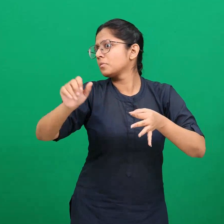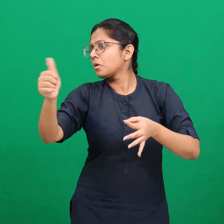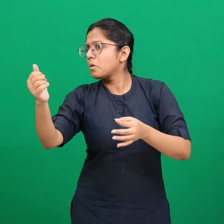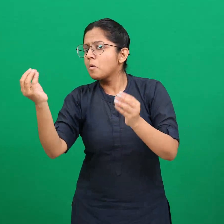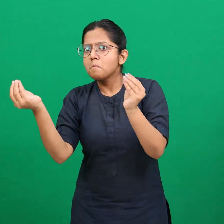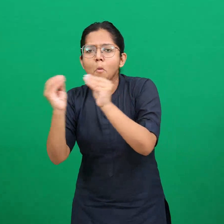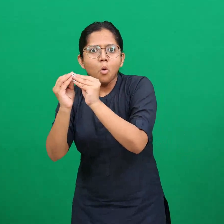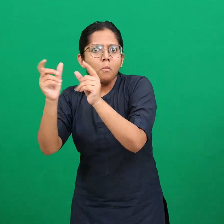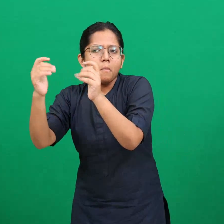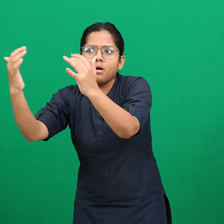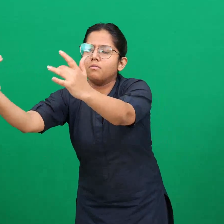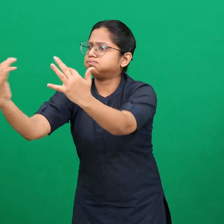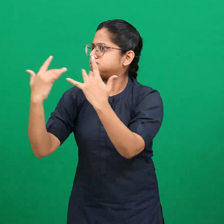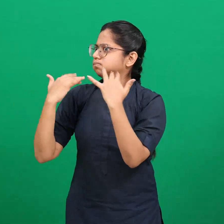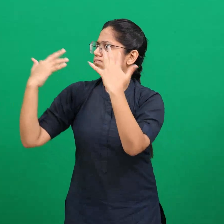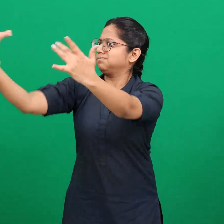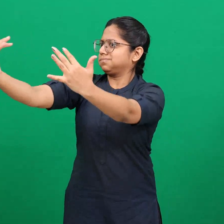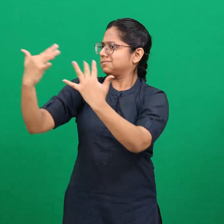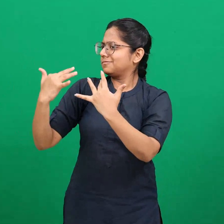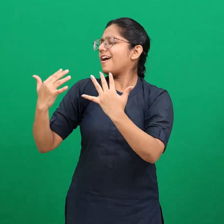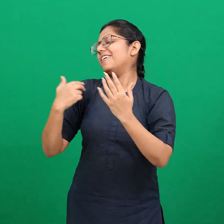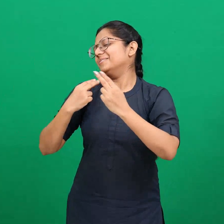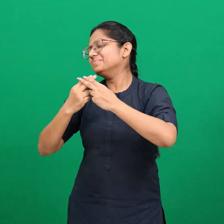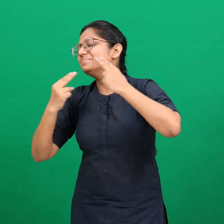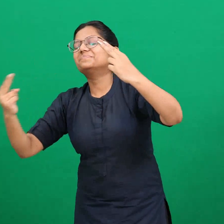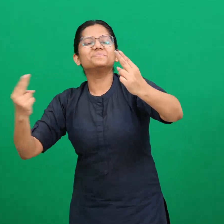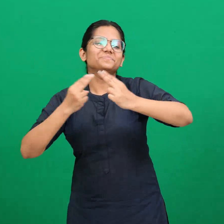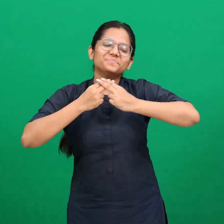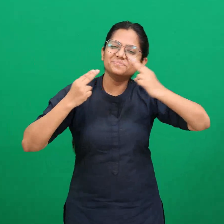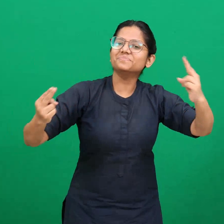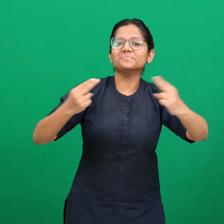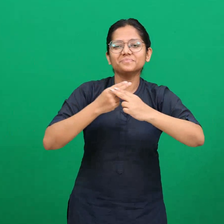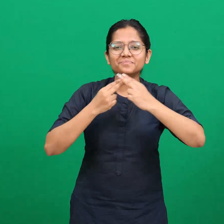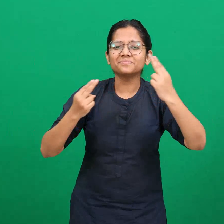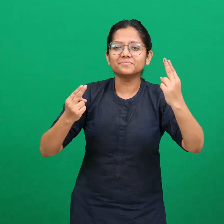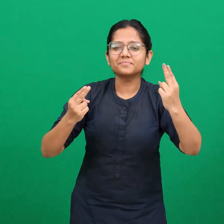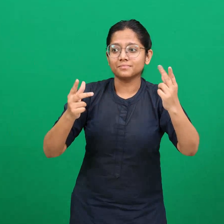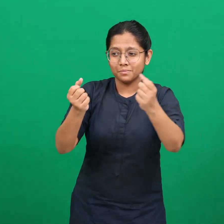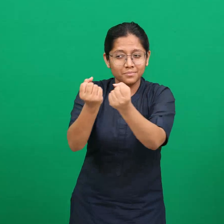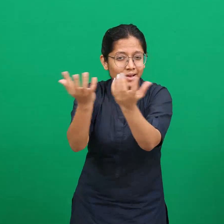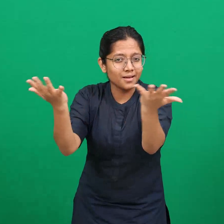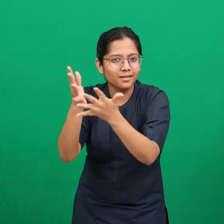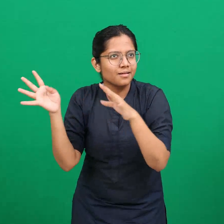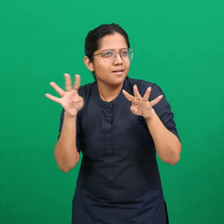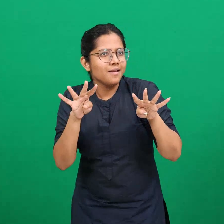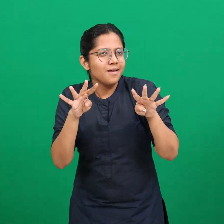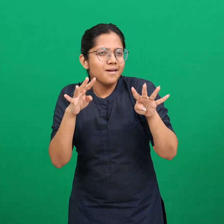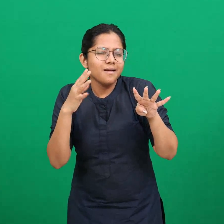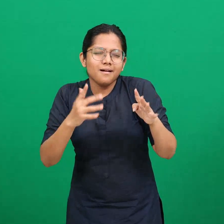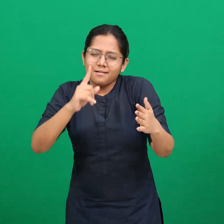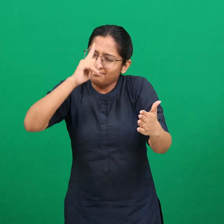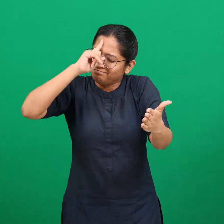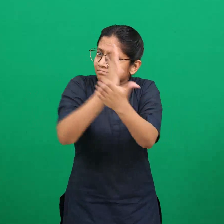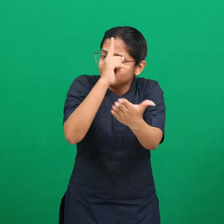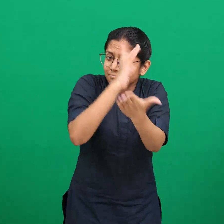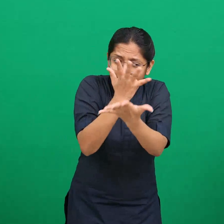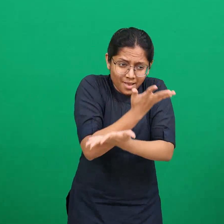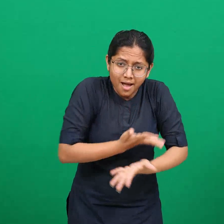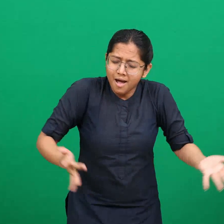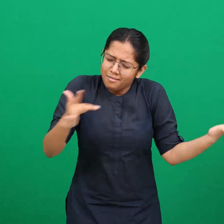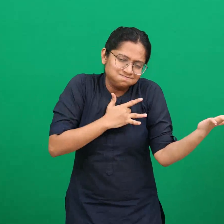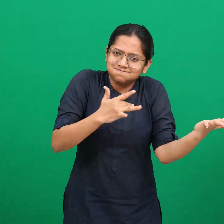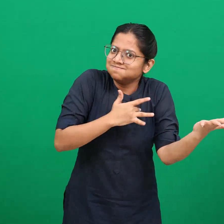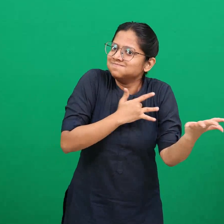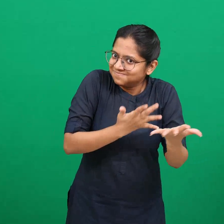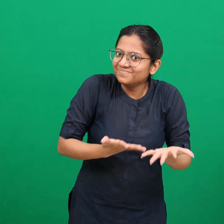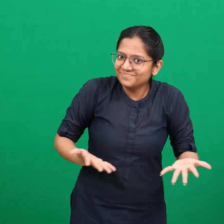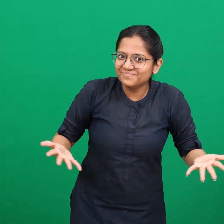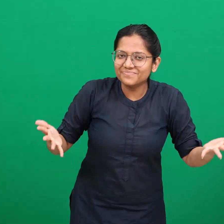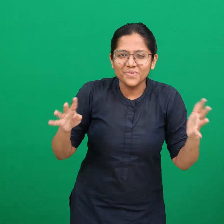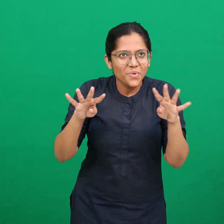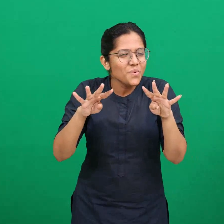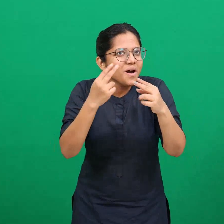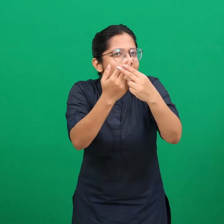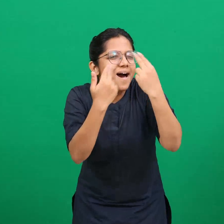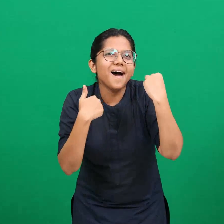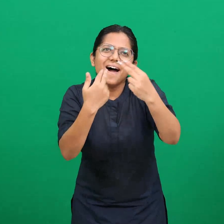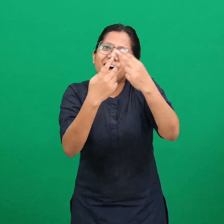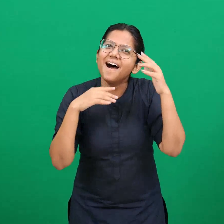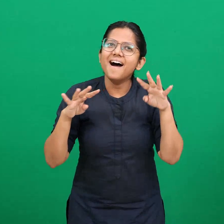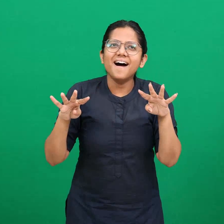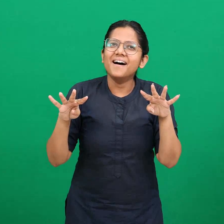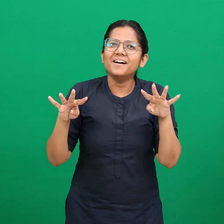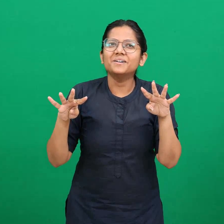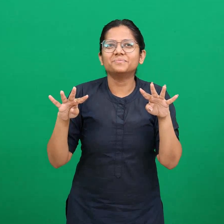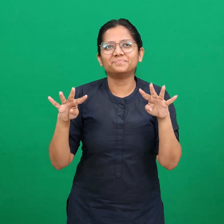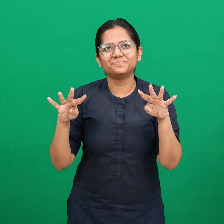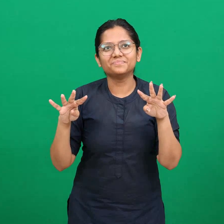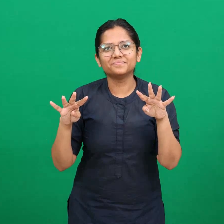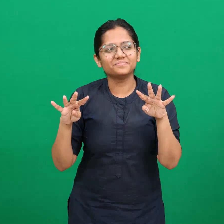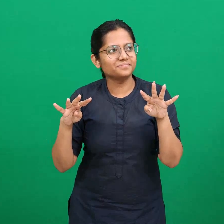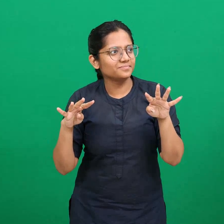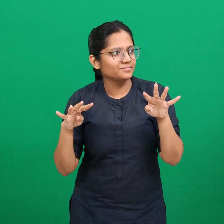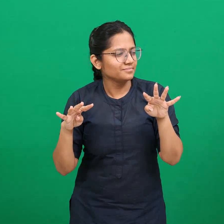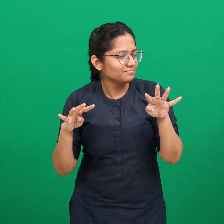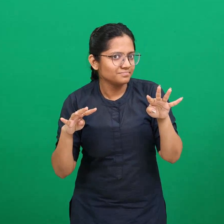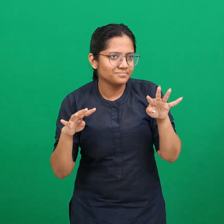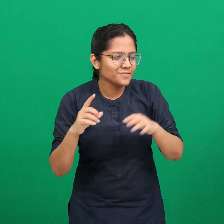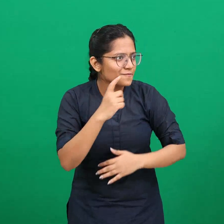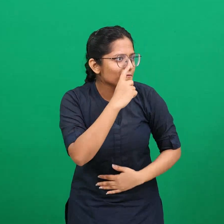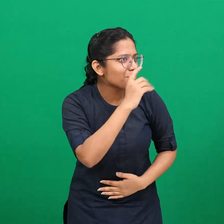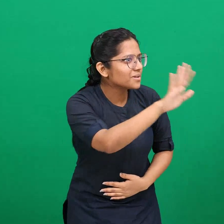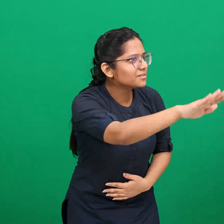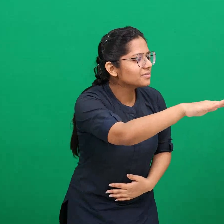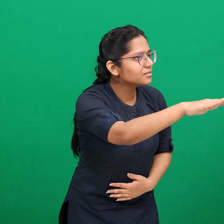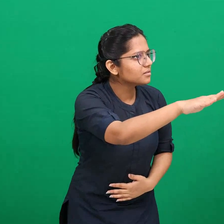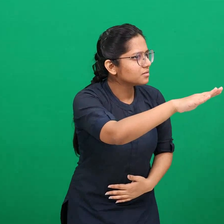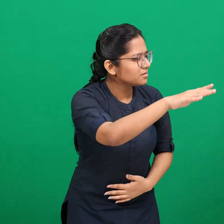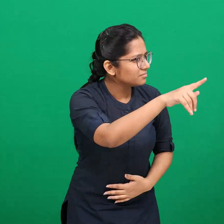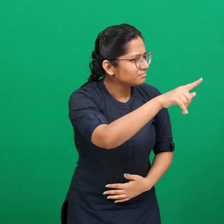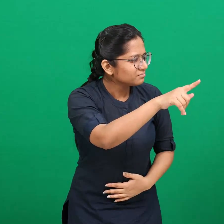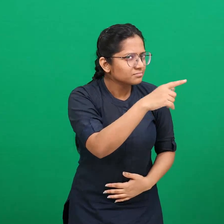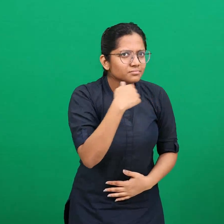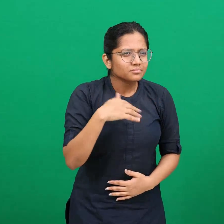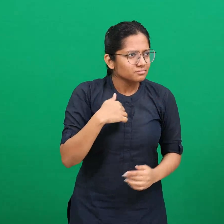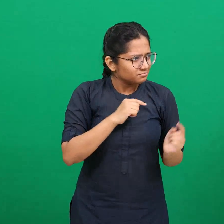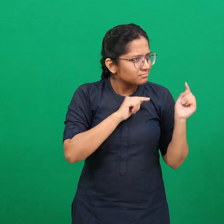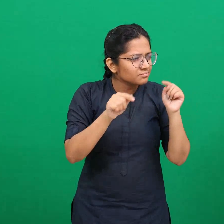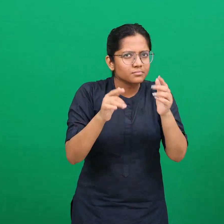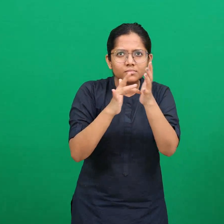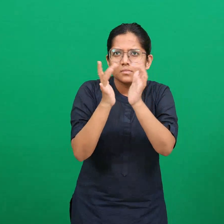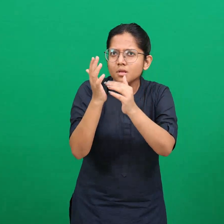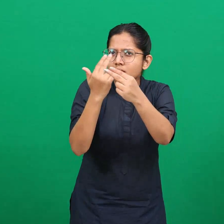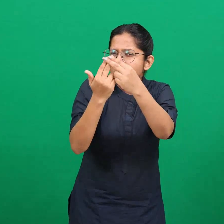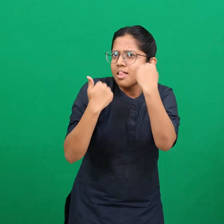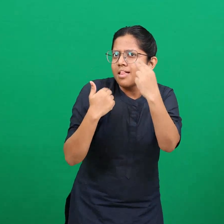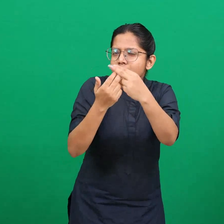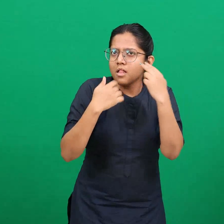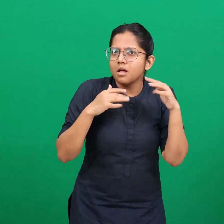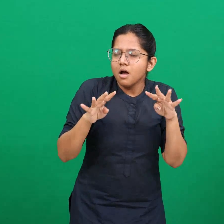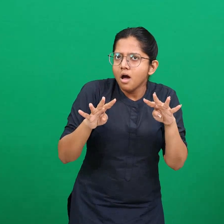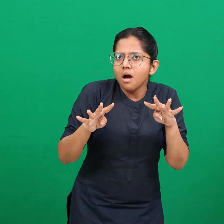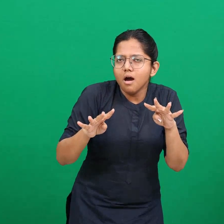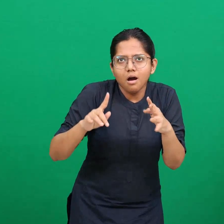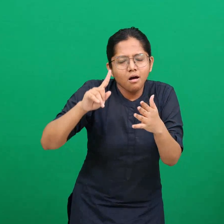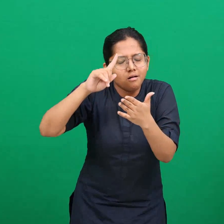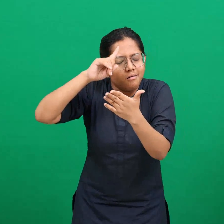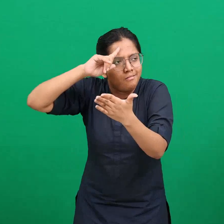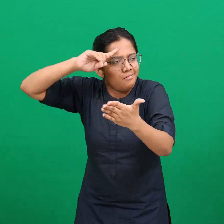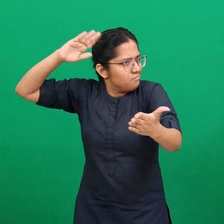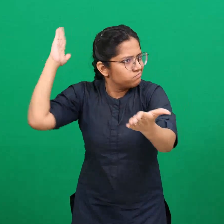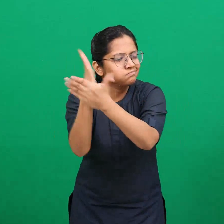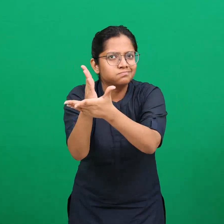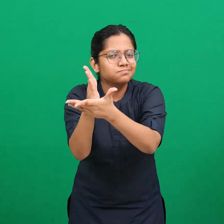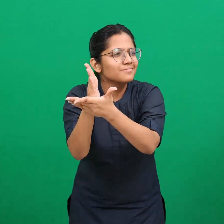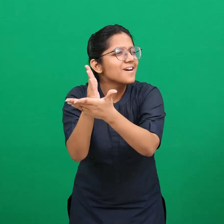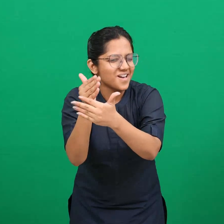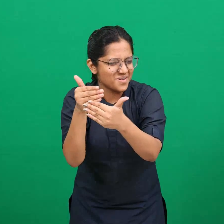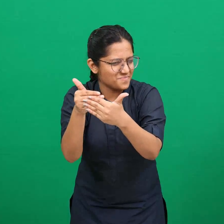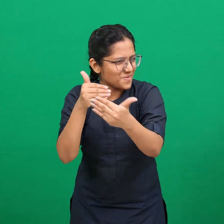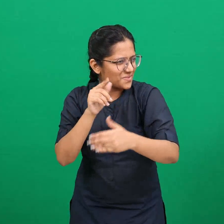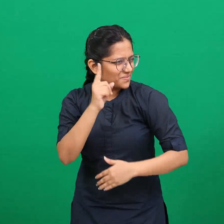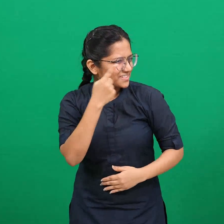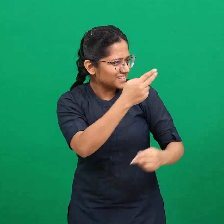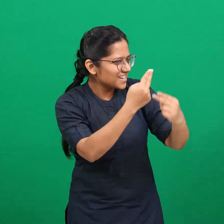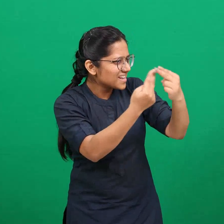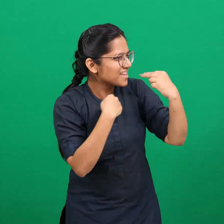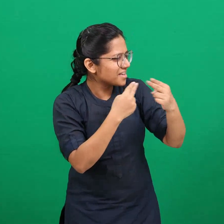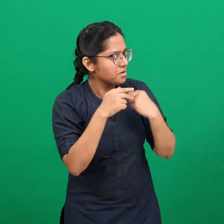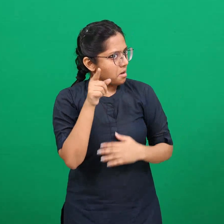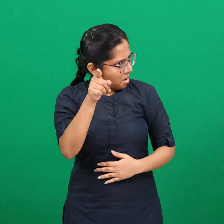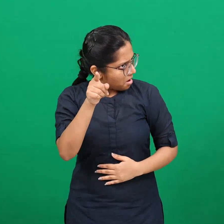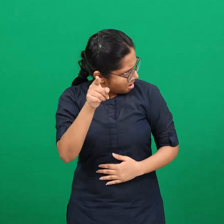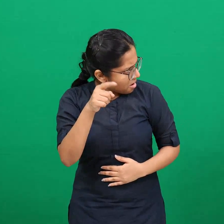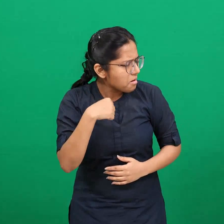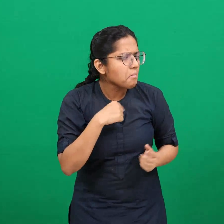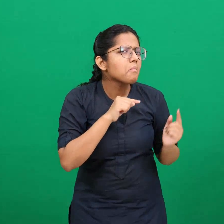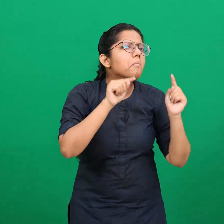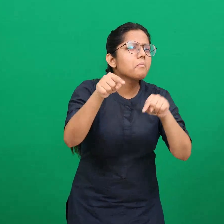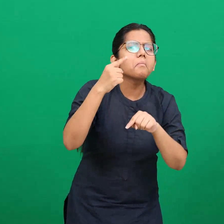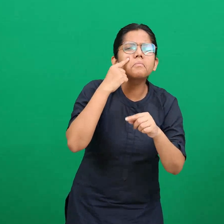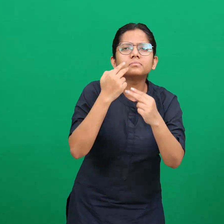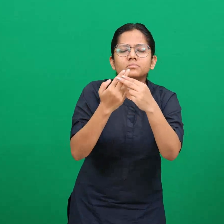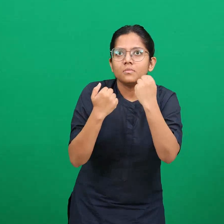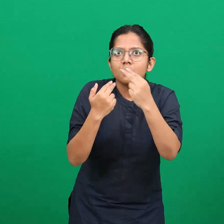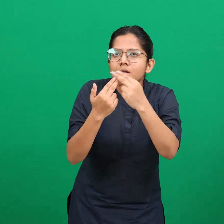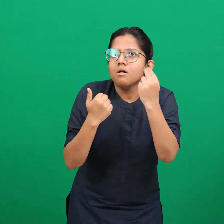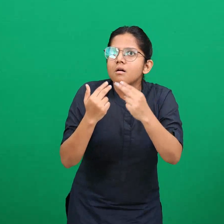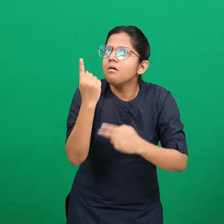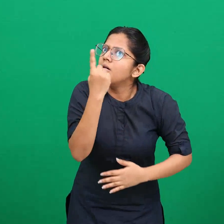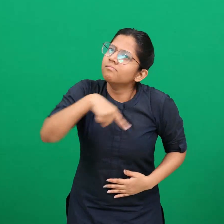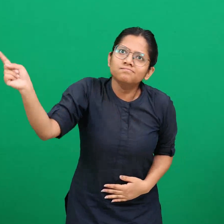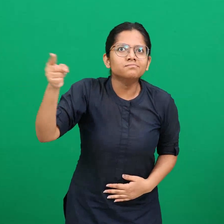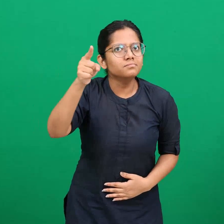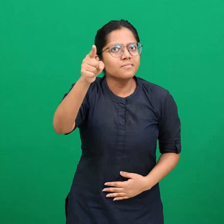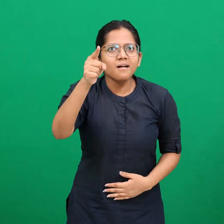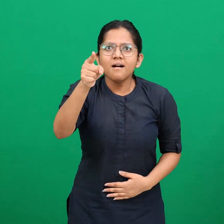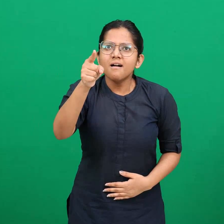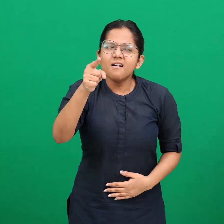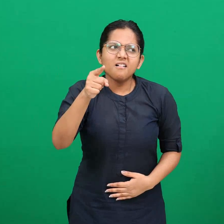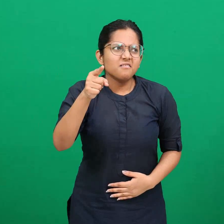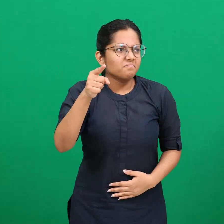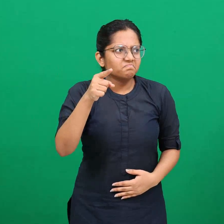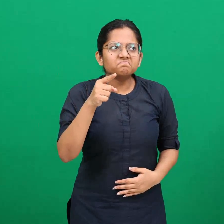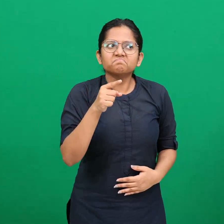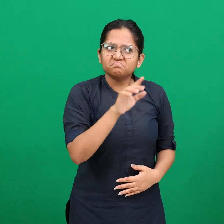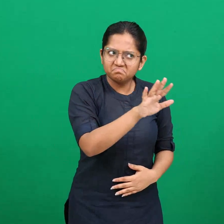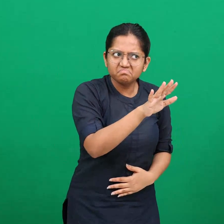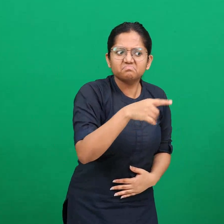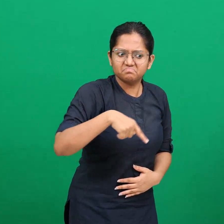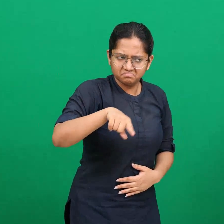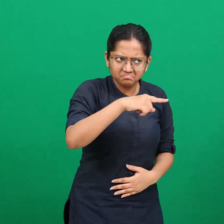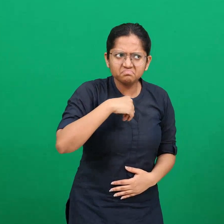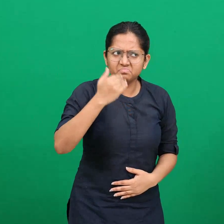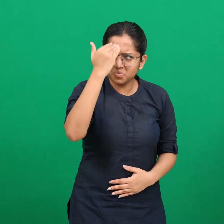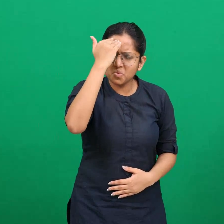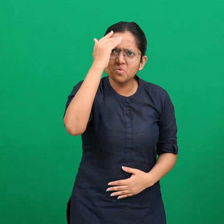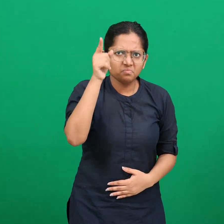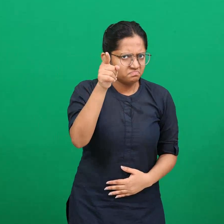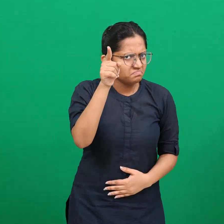And many more believed because of His message. They said to the woman, "We now believe not only because of your words;